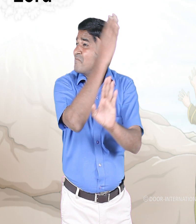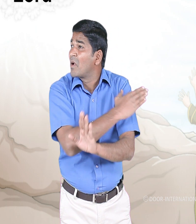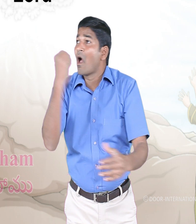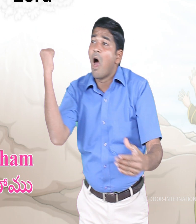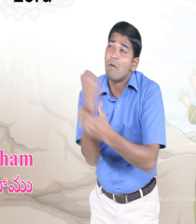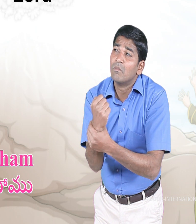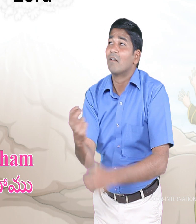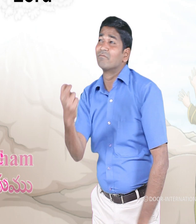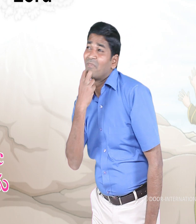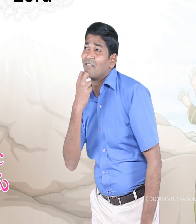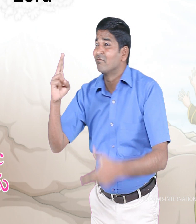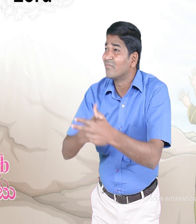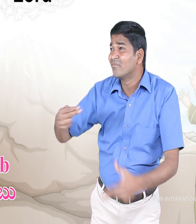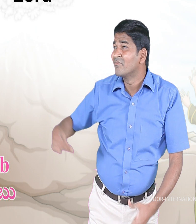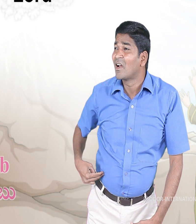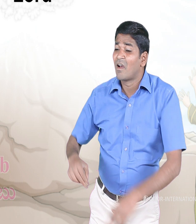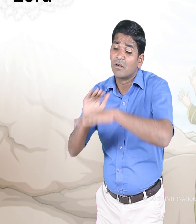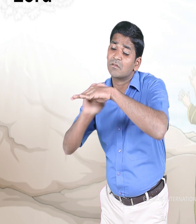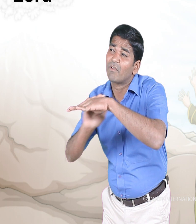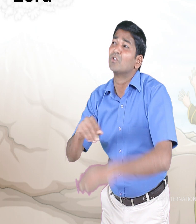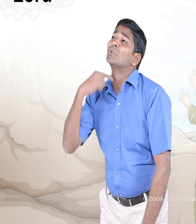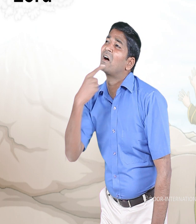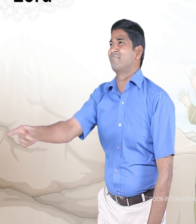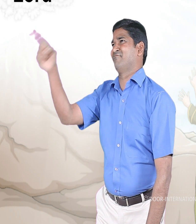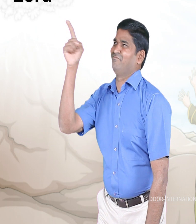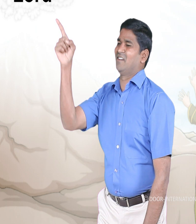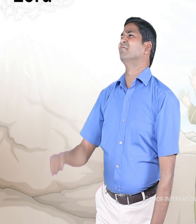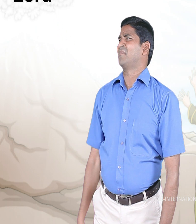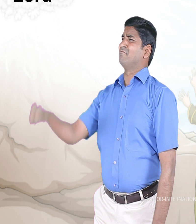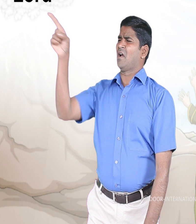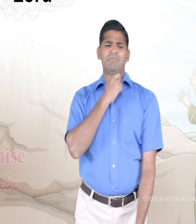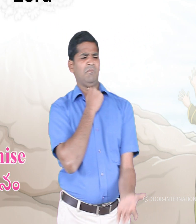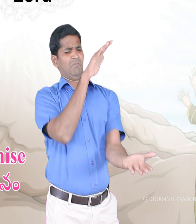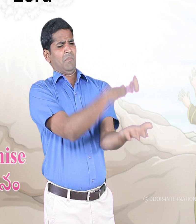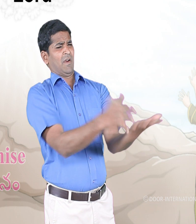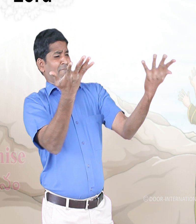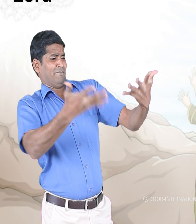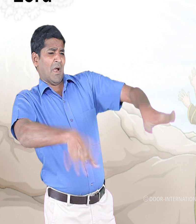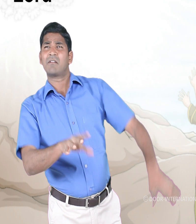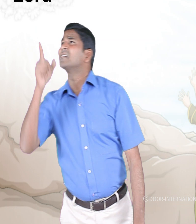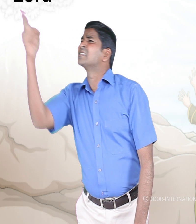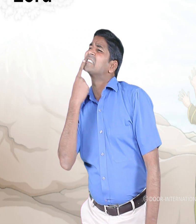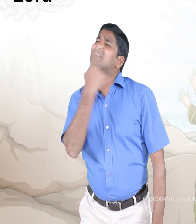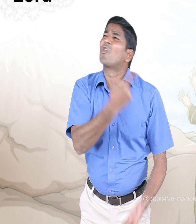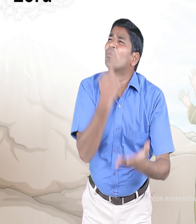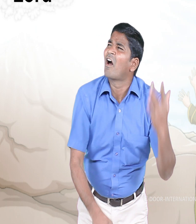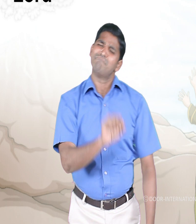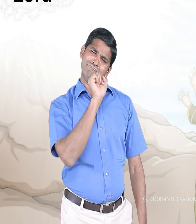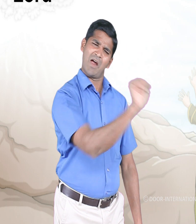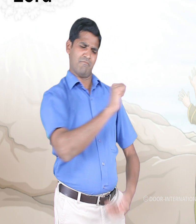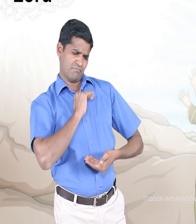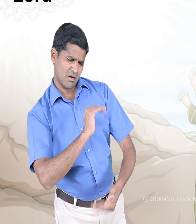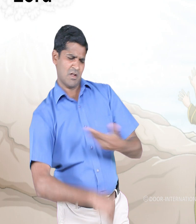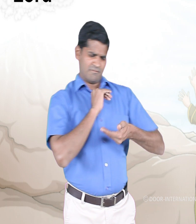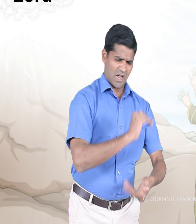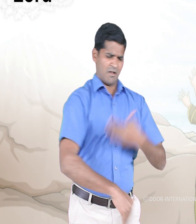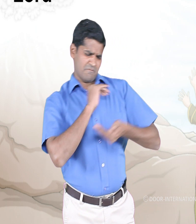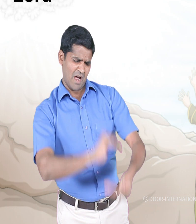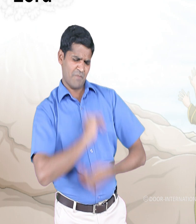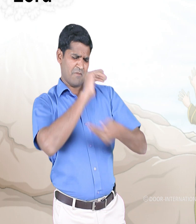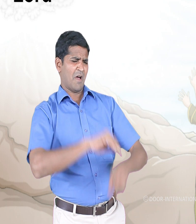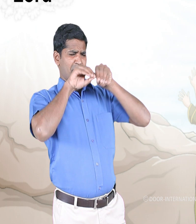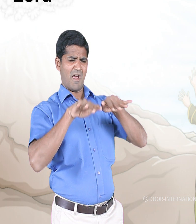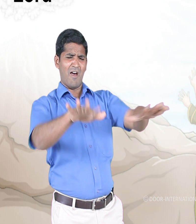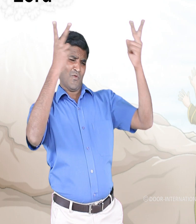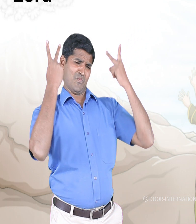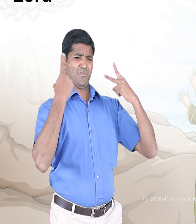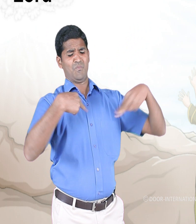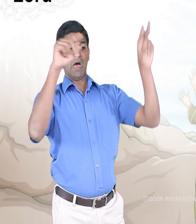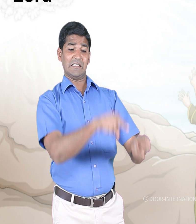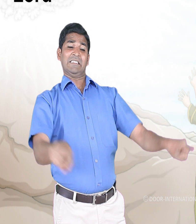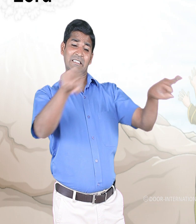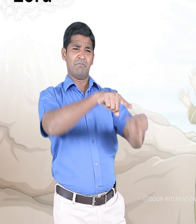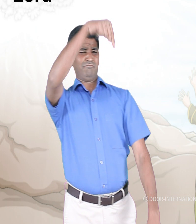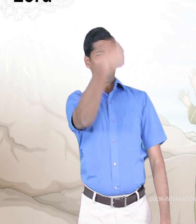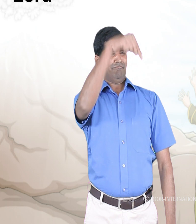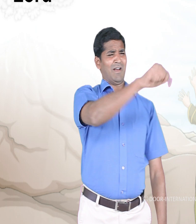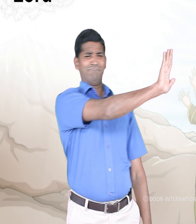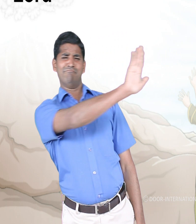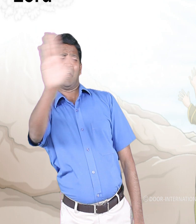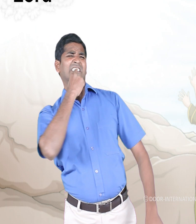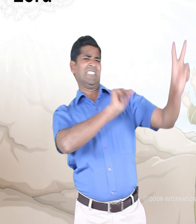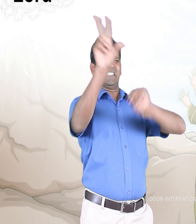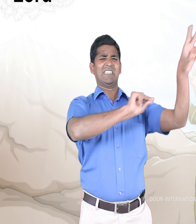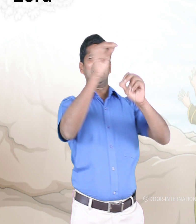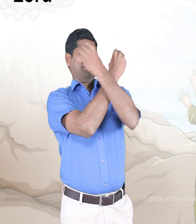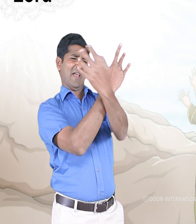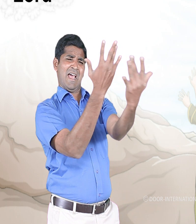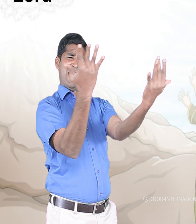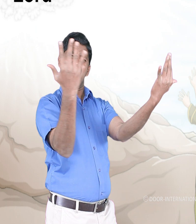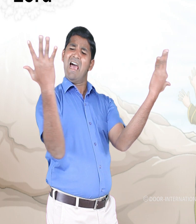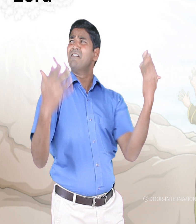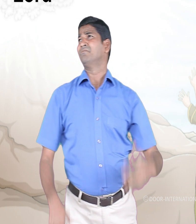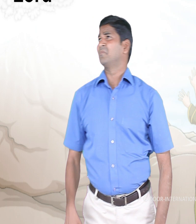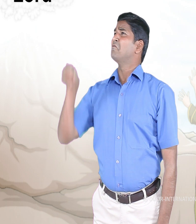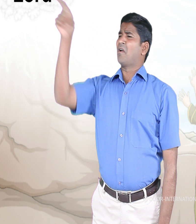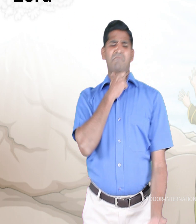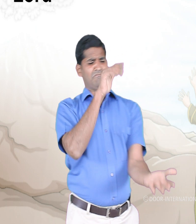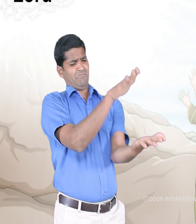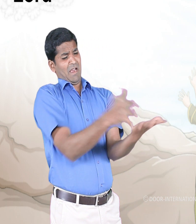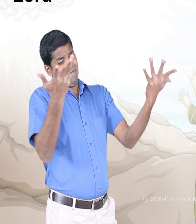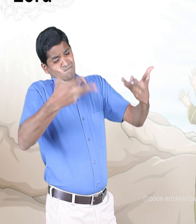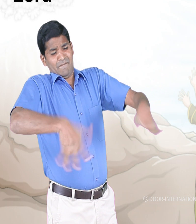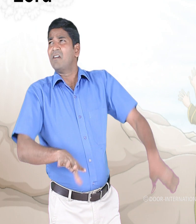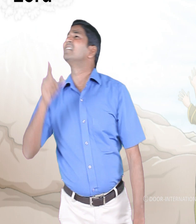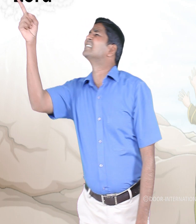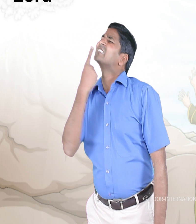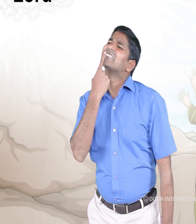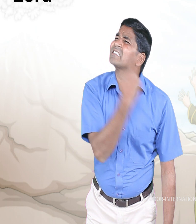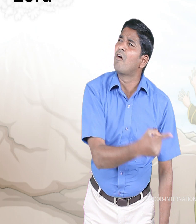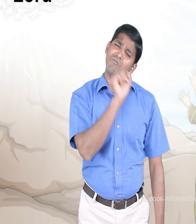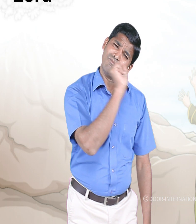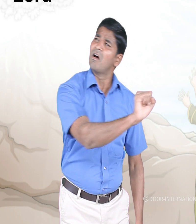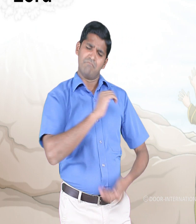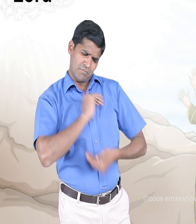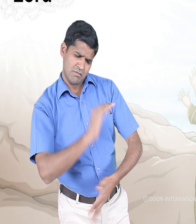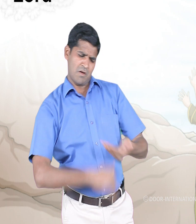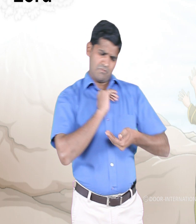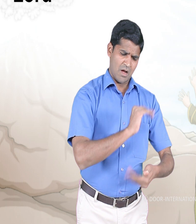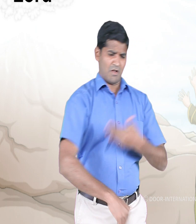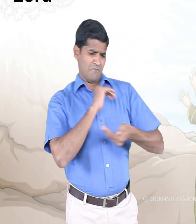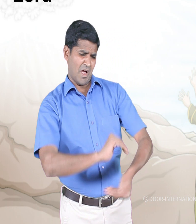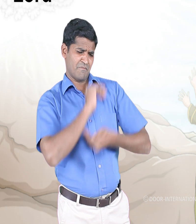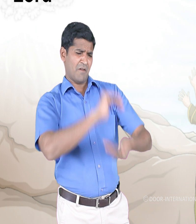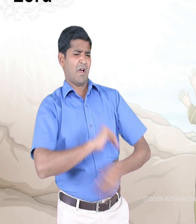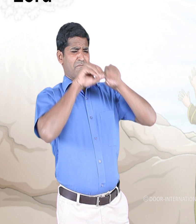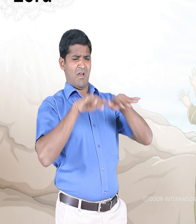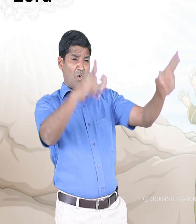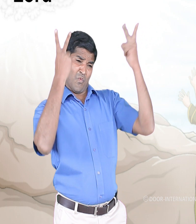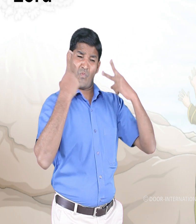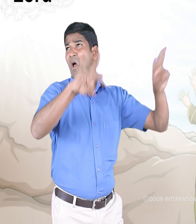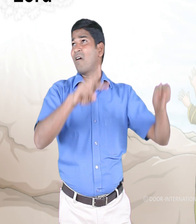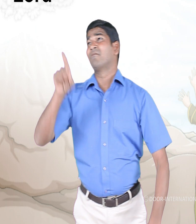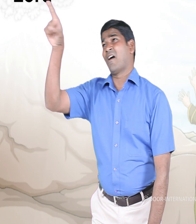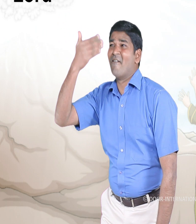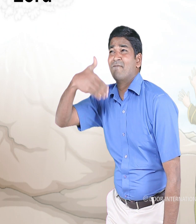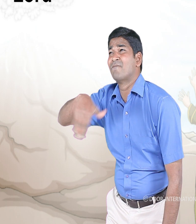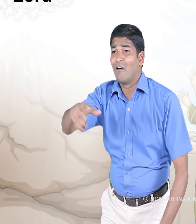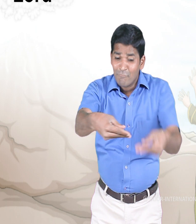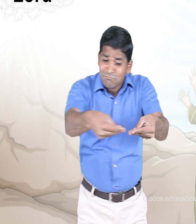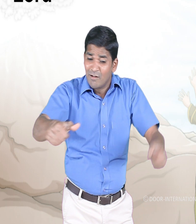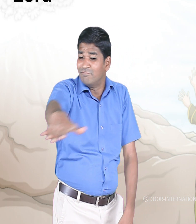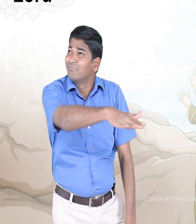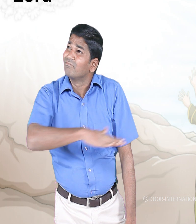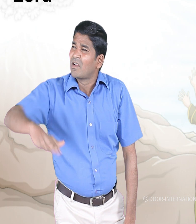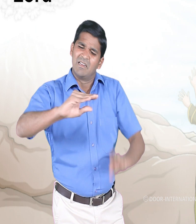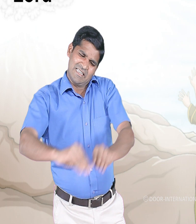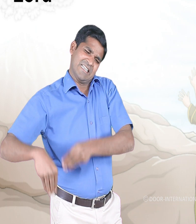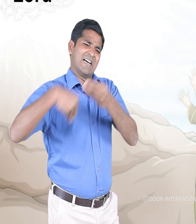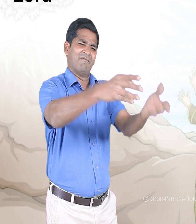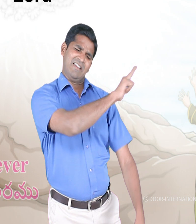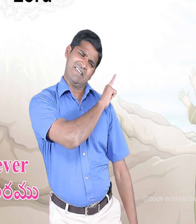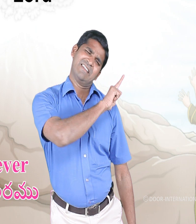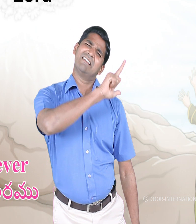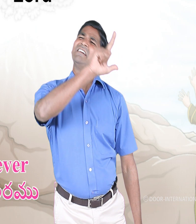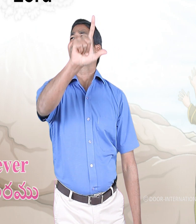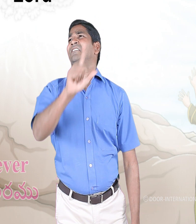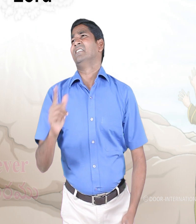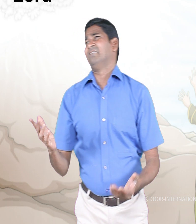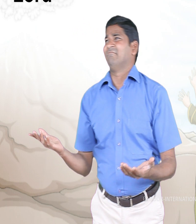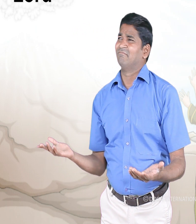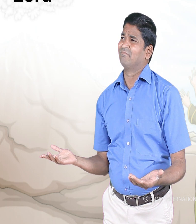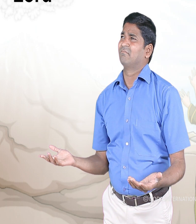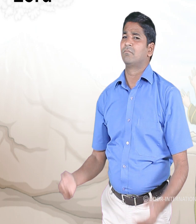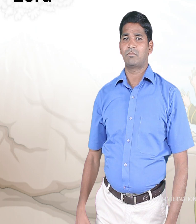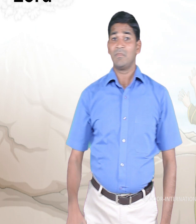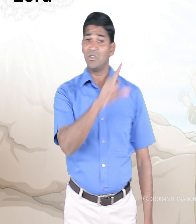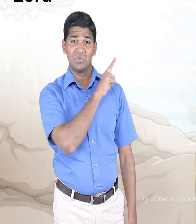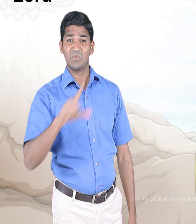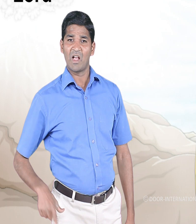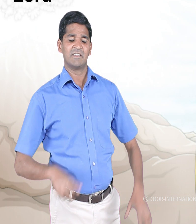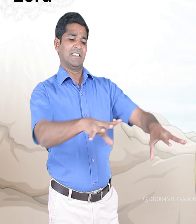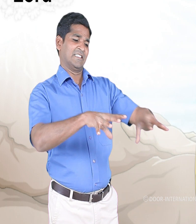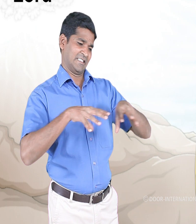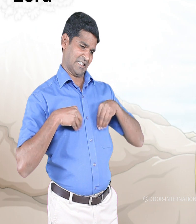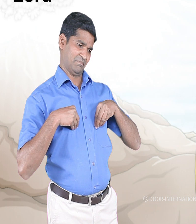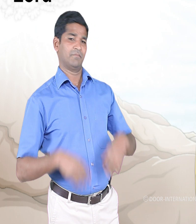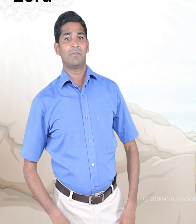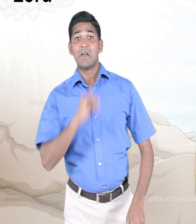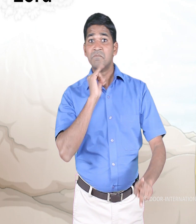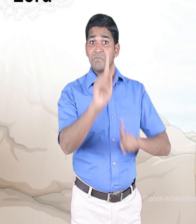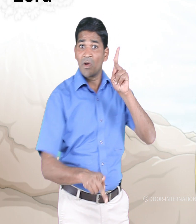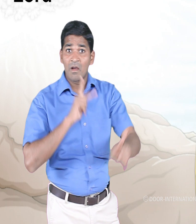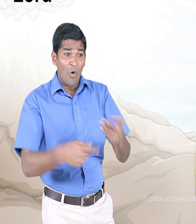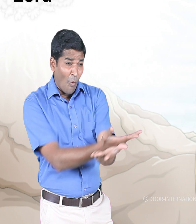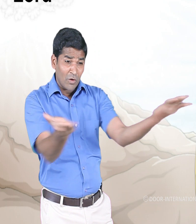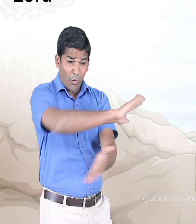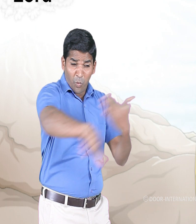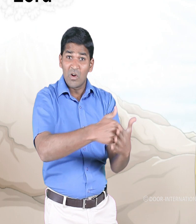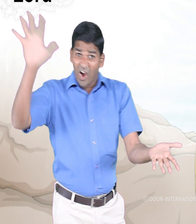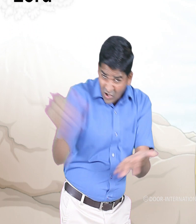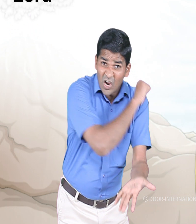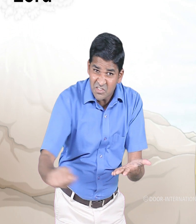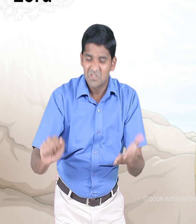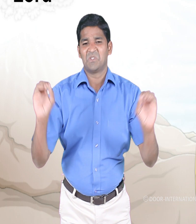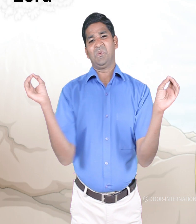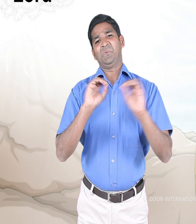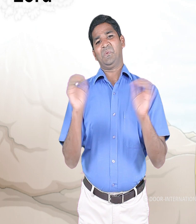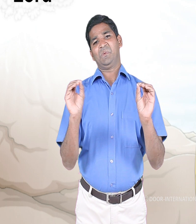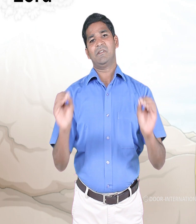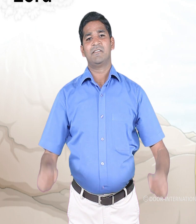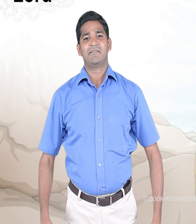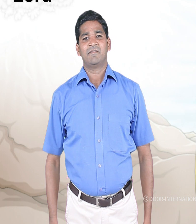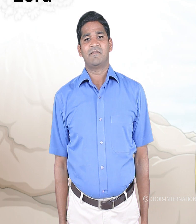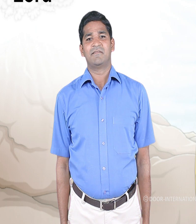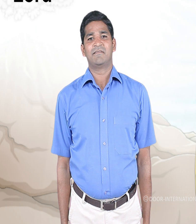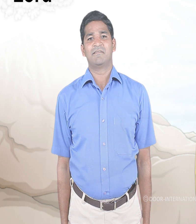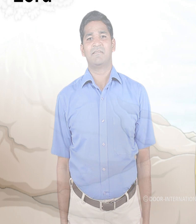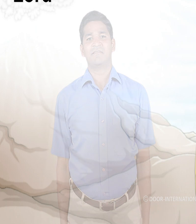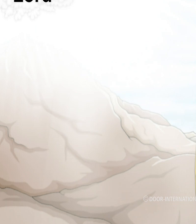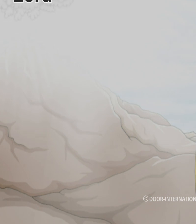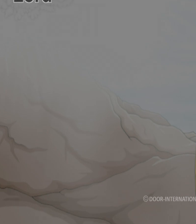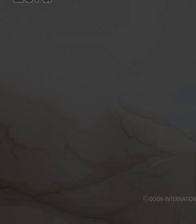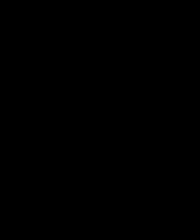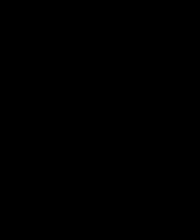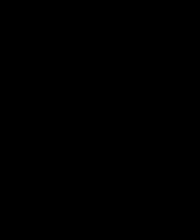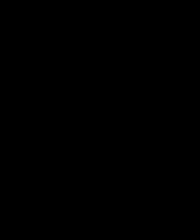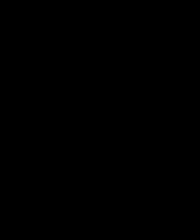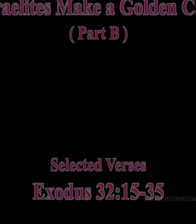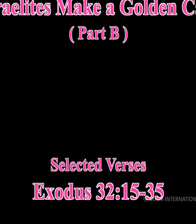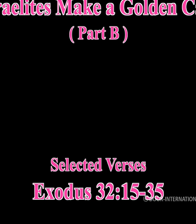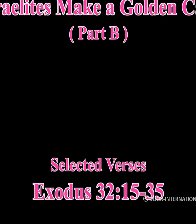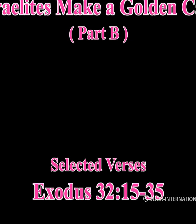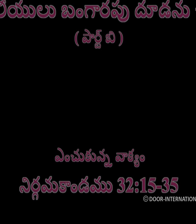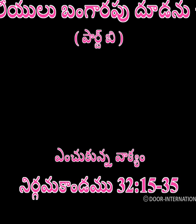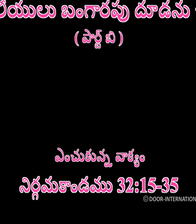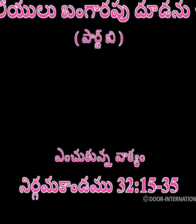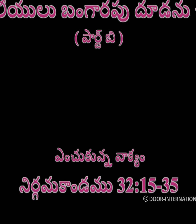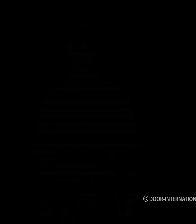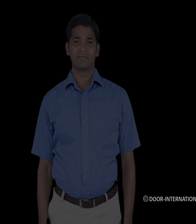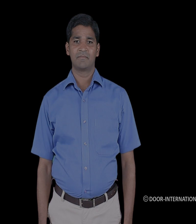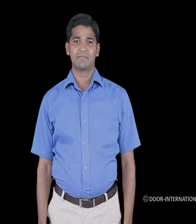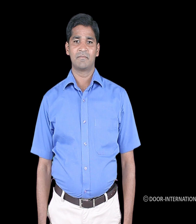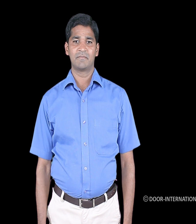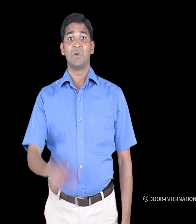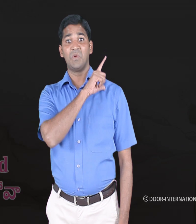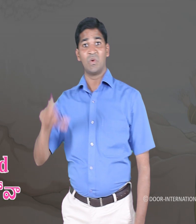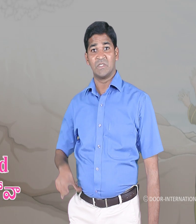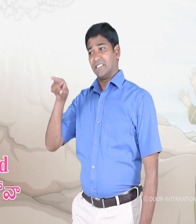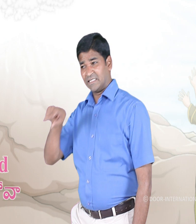Remember Your servants Abraham, Isaac, and Israel, to whom You swore by Your very self when You declared, ‘I will make your descendants as numerous as the stars in the sky, and I will give your descendants all this land that I have promised, and it shall be their inheritance forever.’” So the LORD relented from the calamity He had threatened to bring on His people.